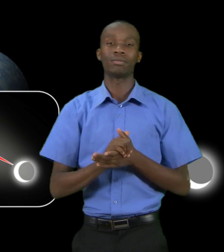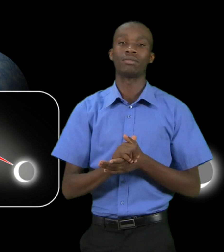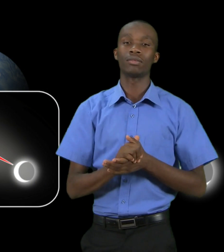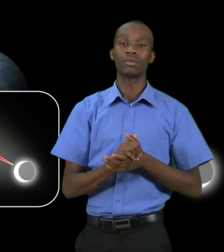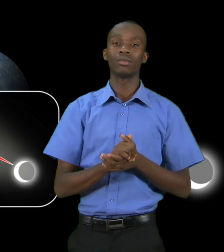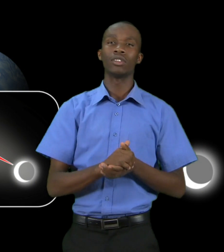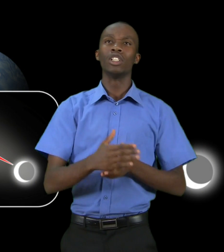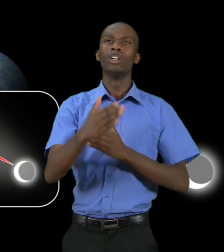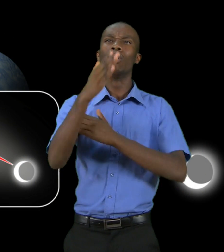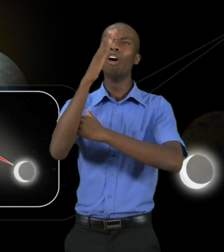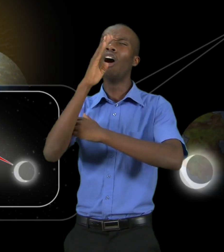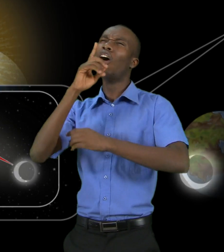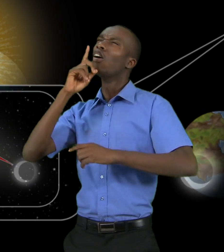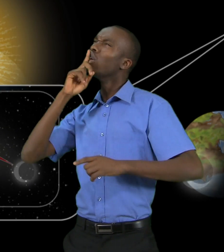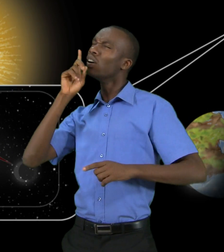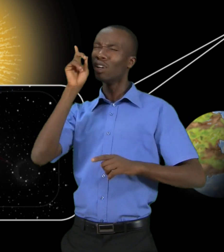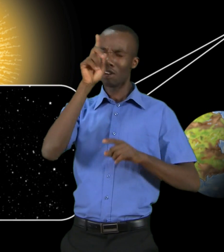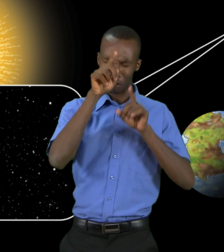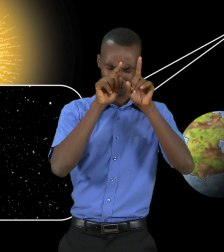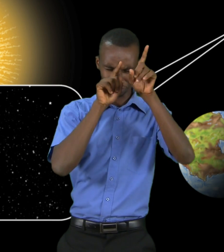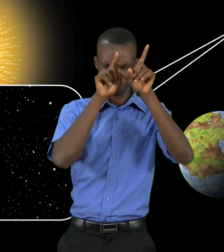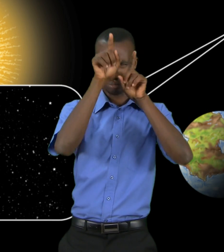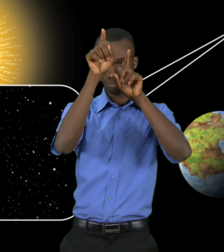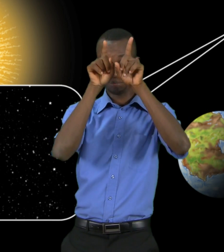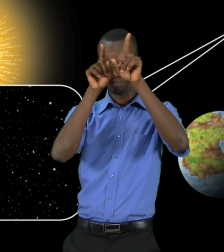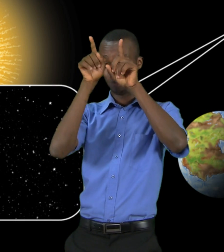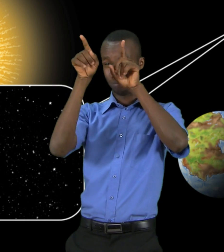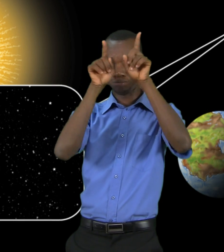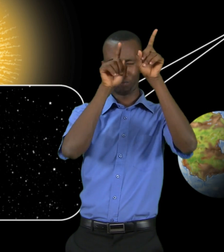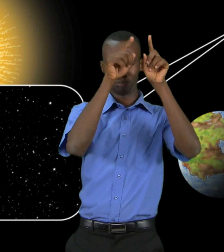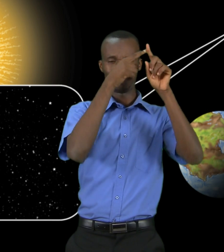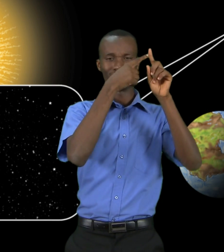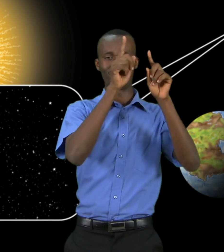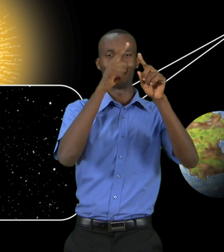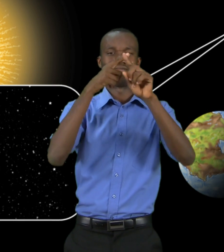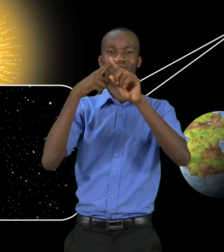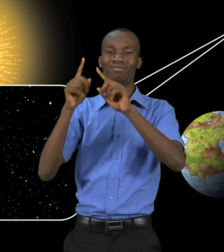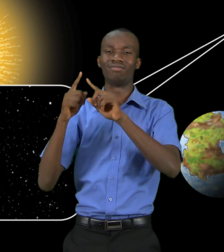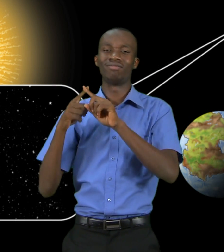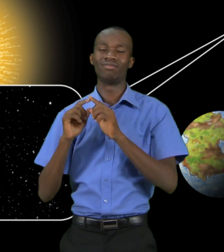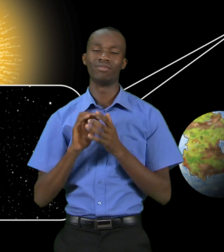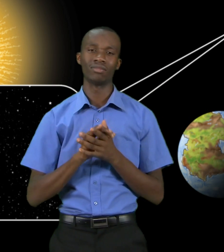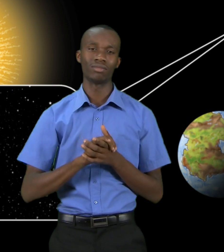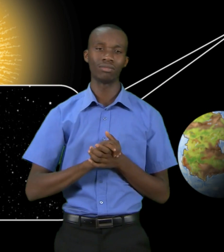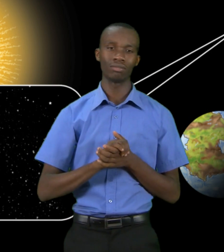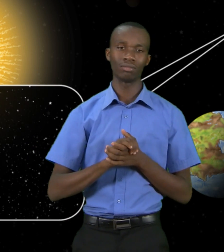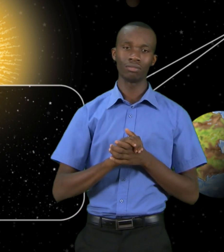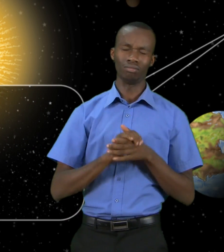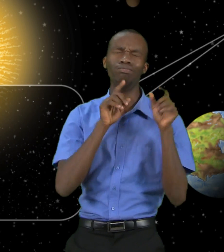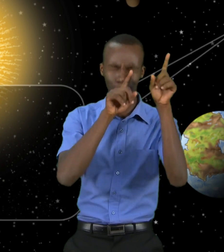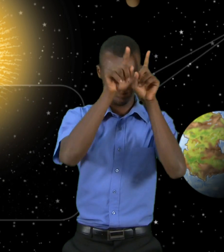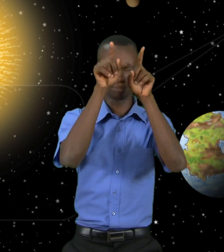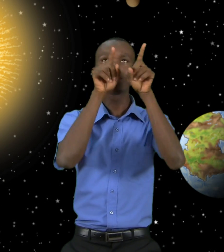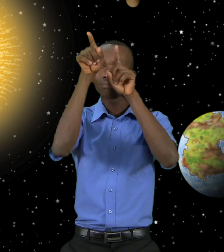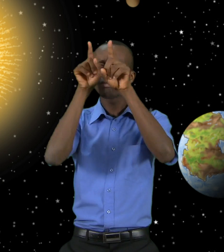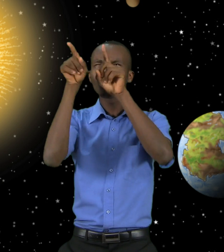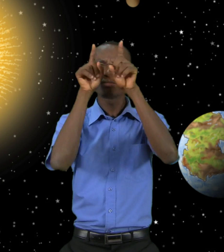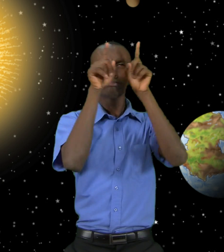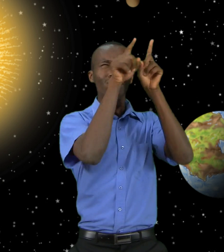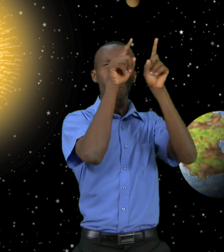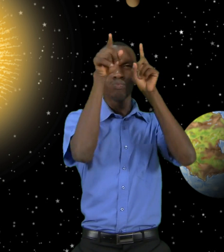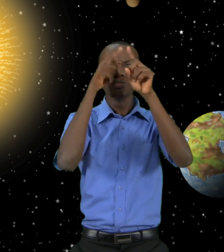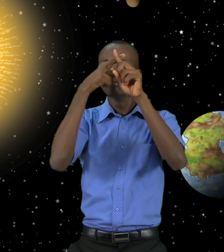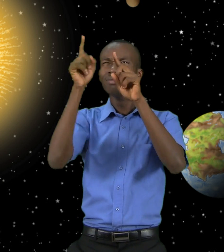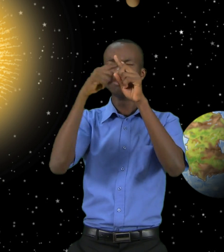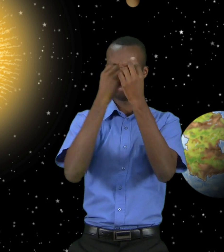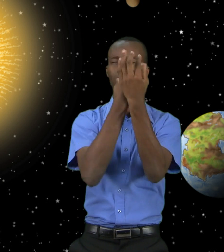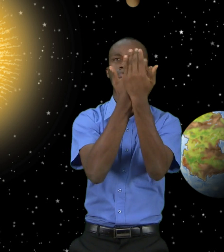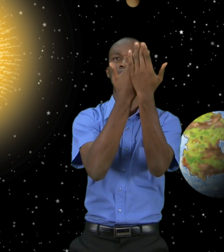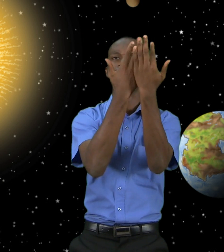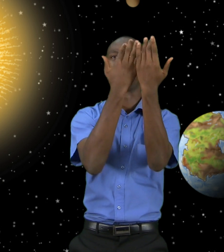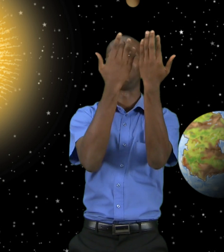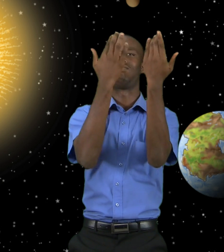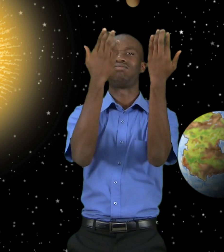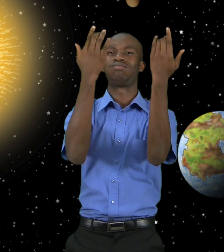And He made the stars as well.